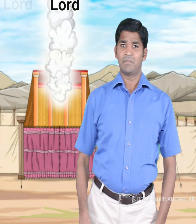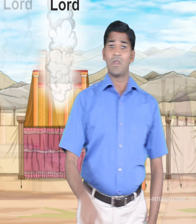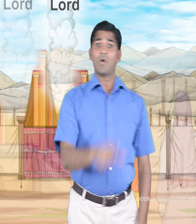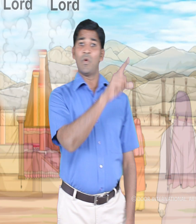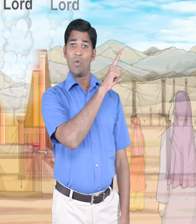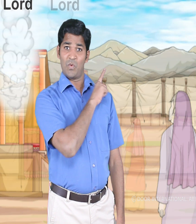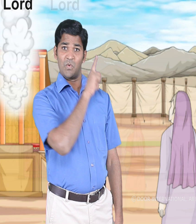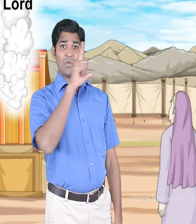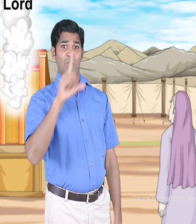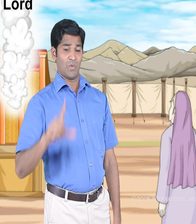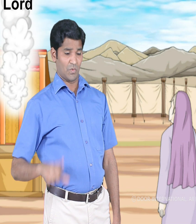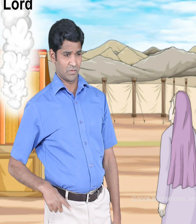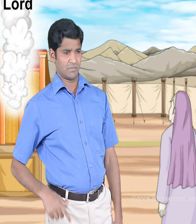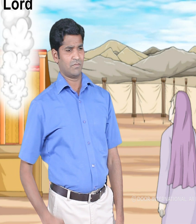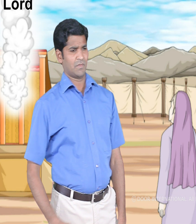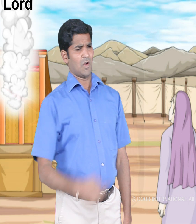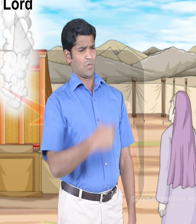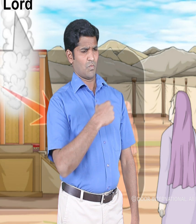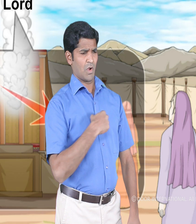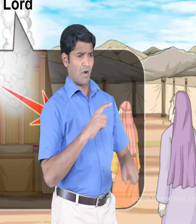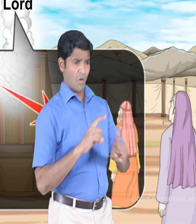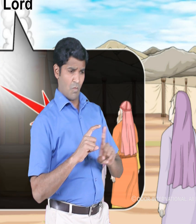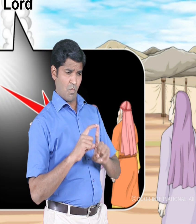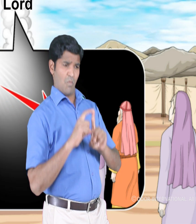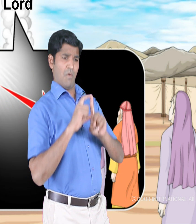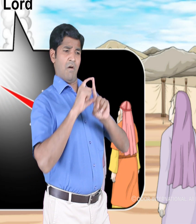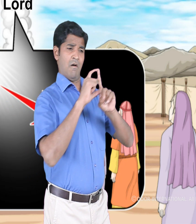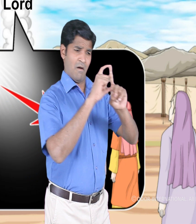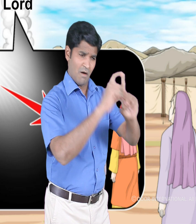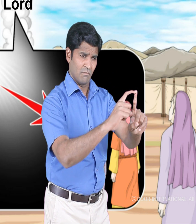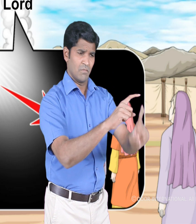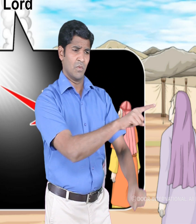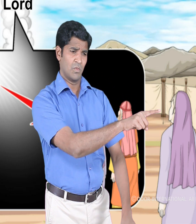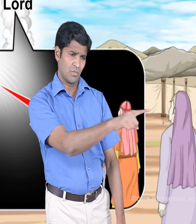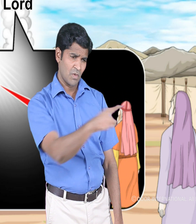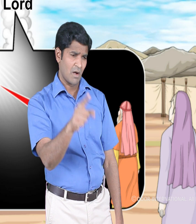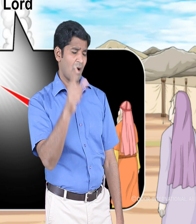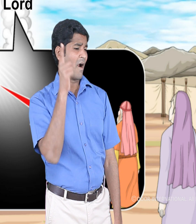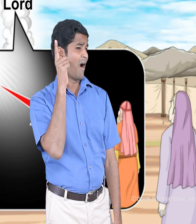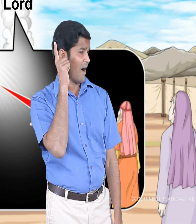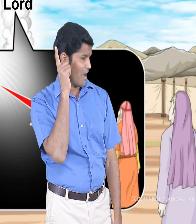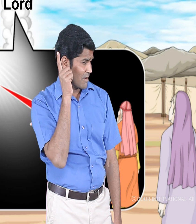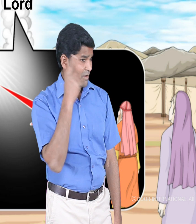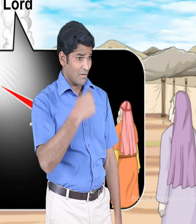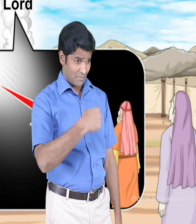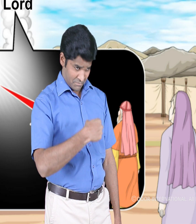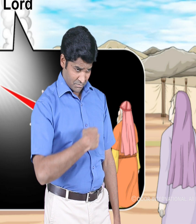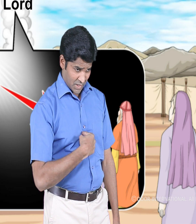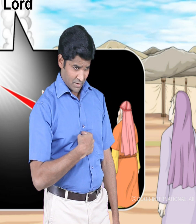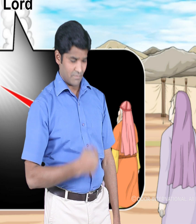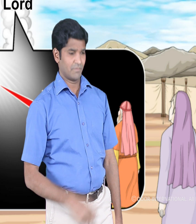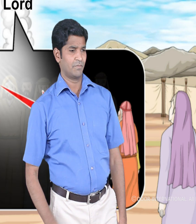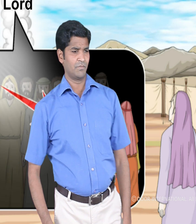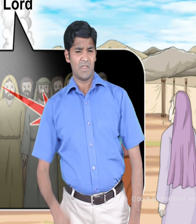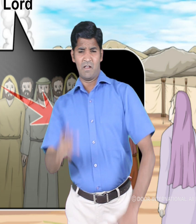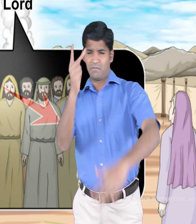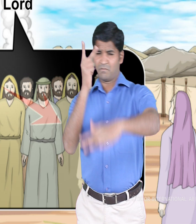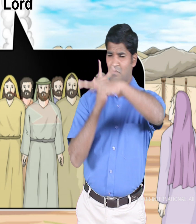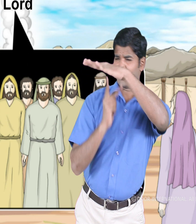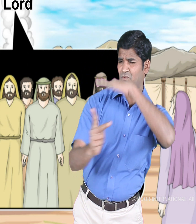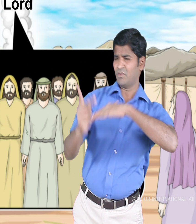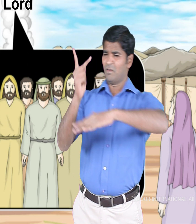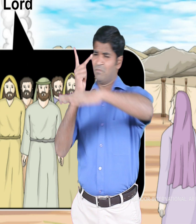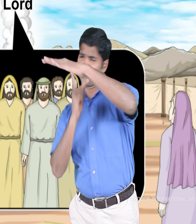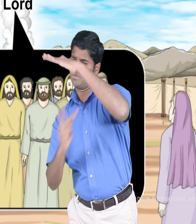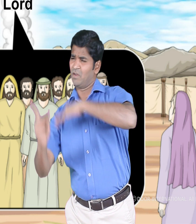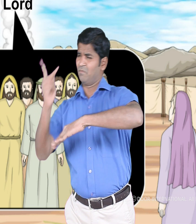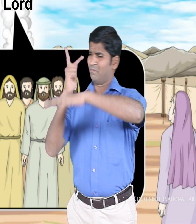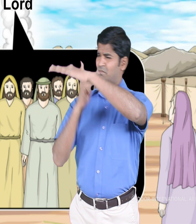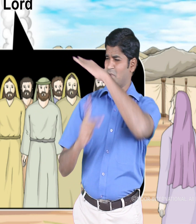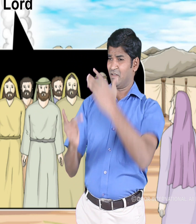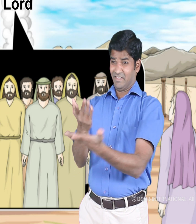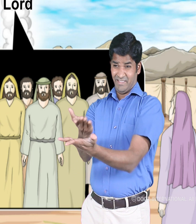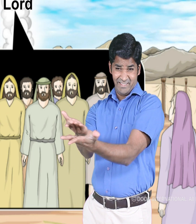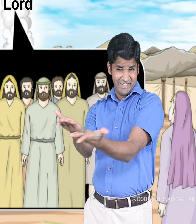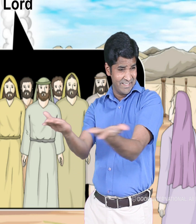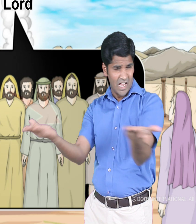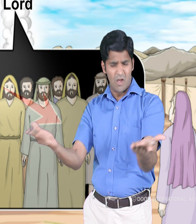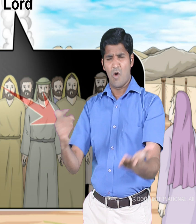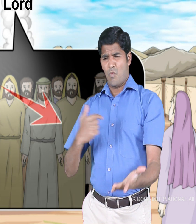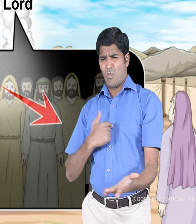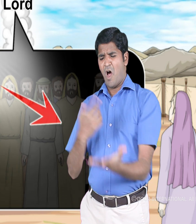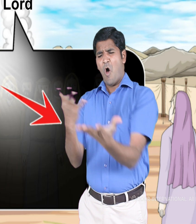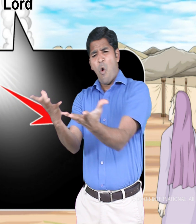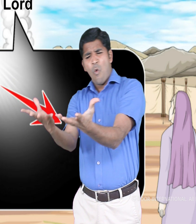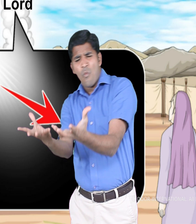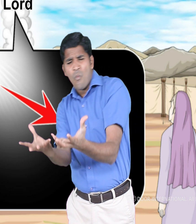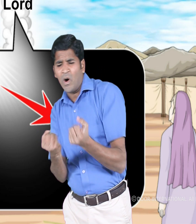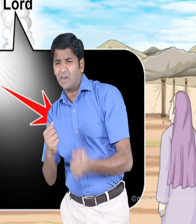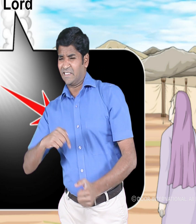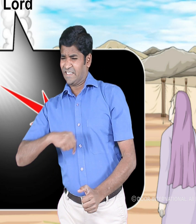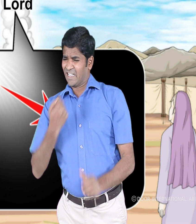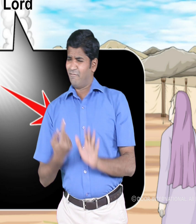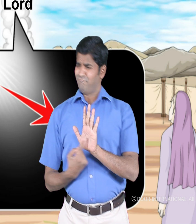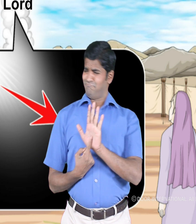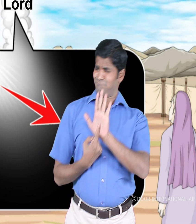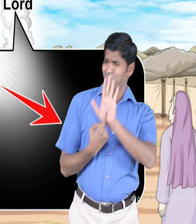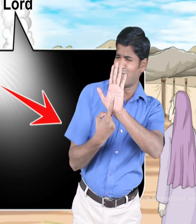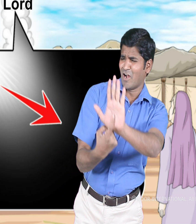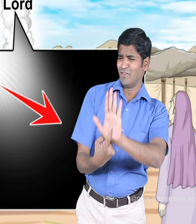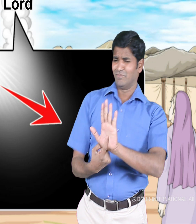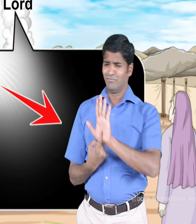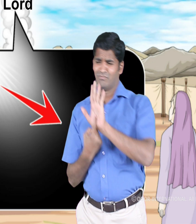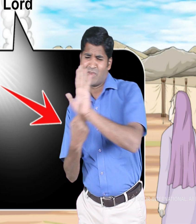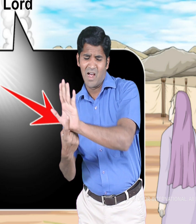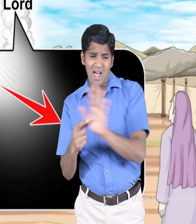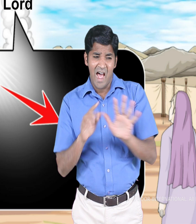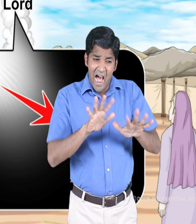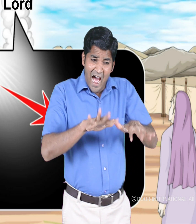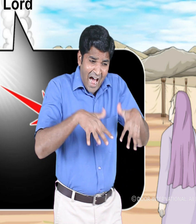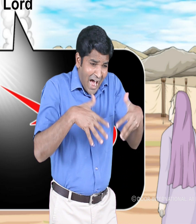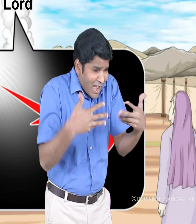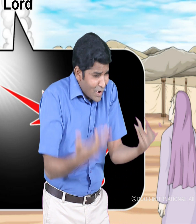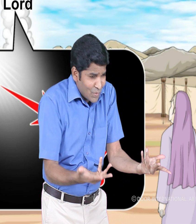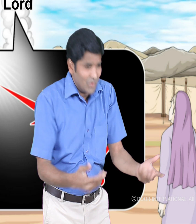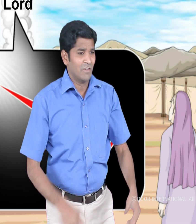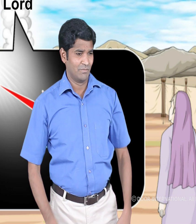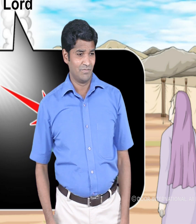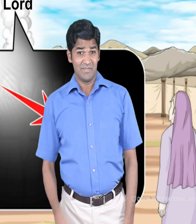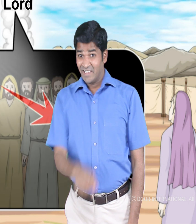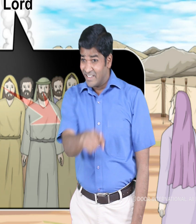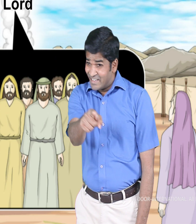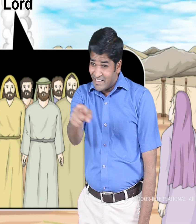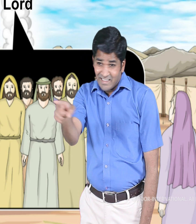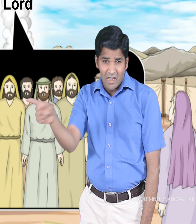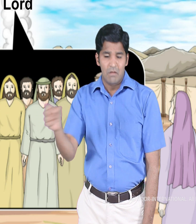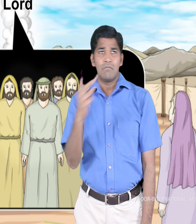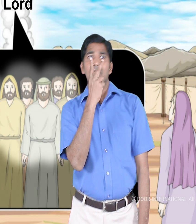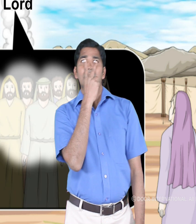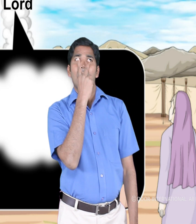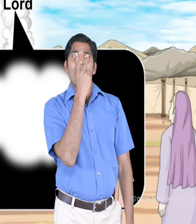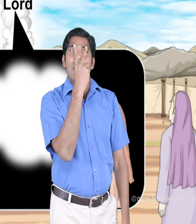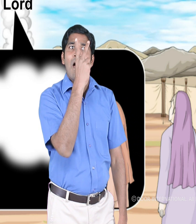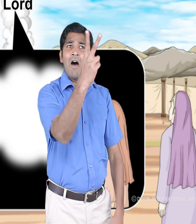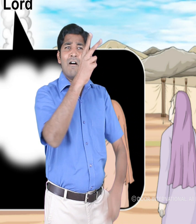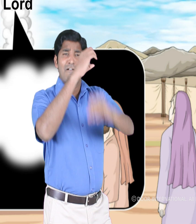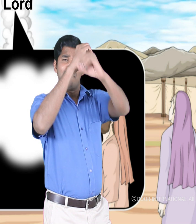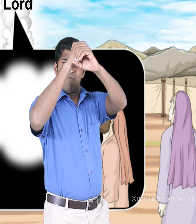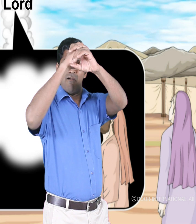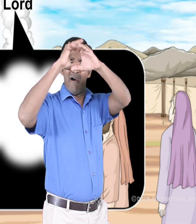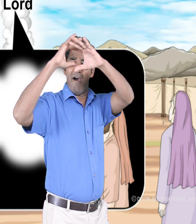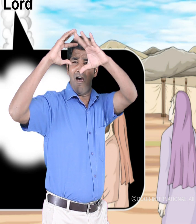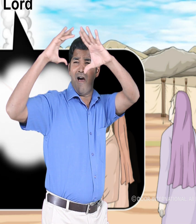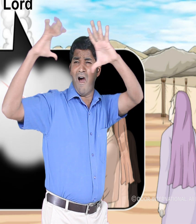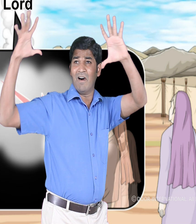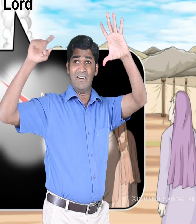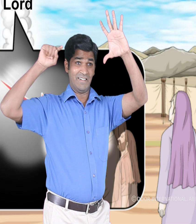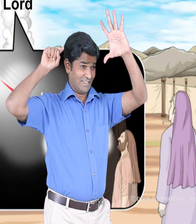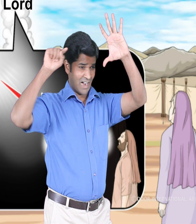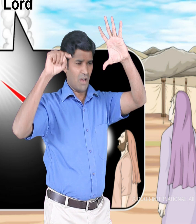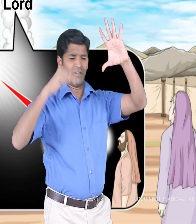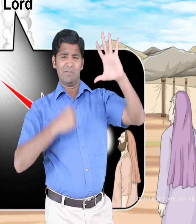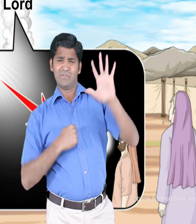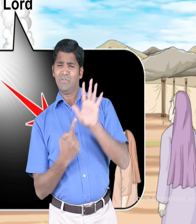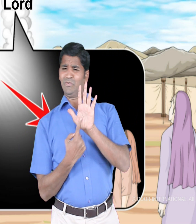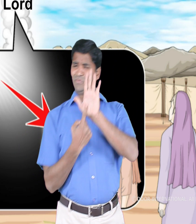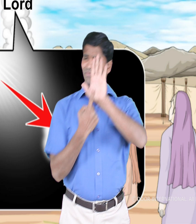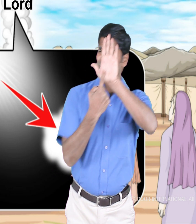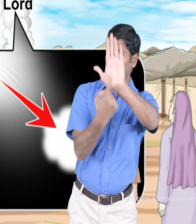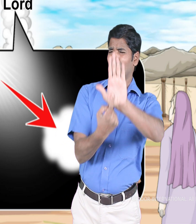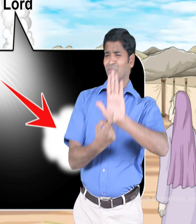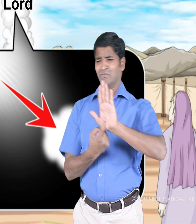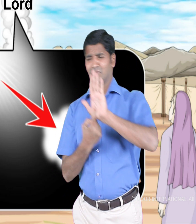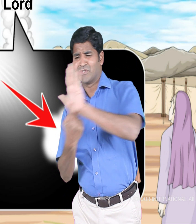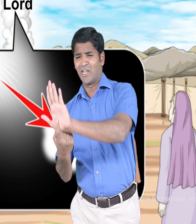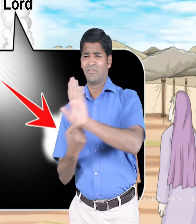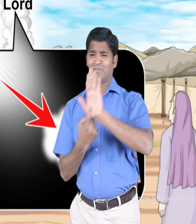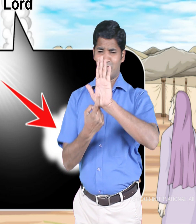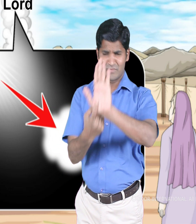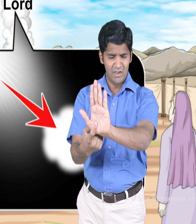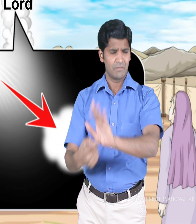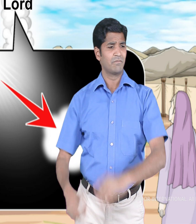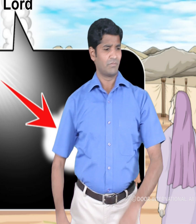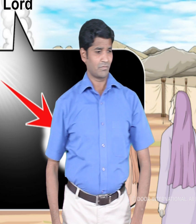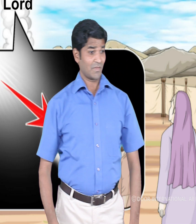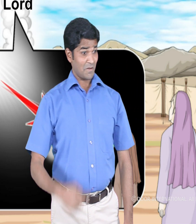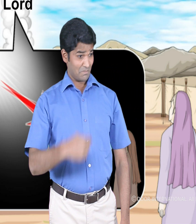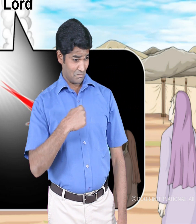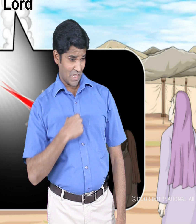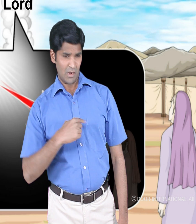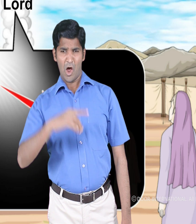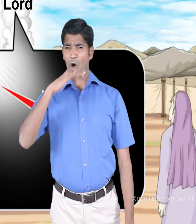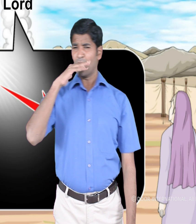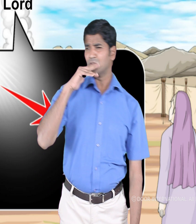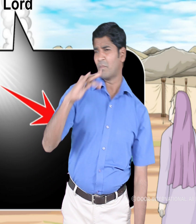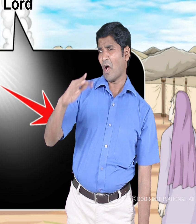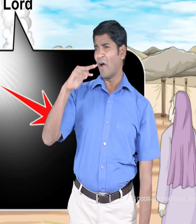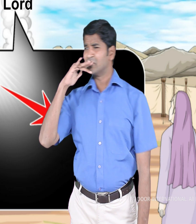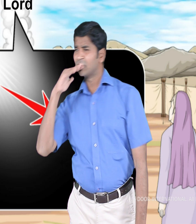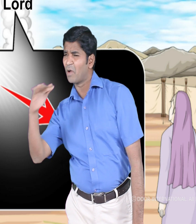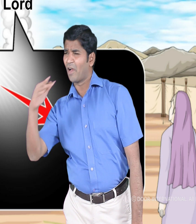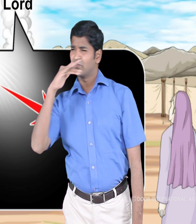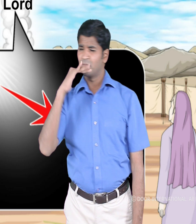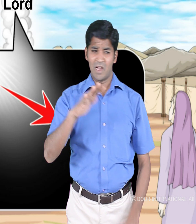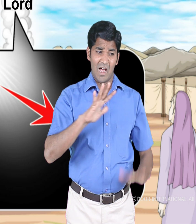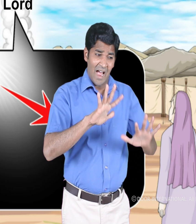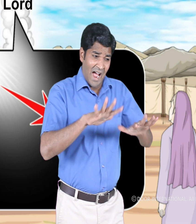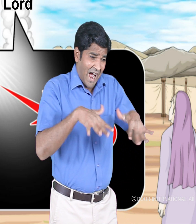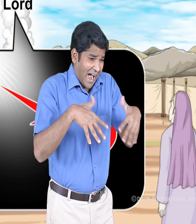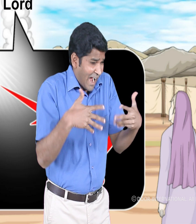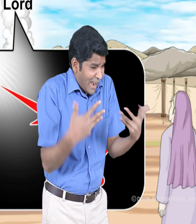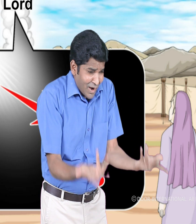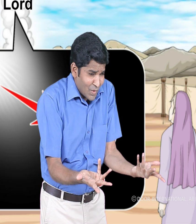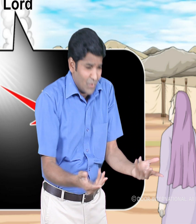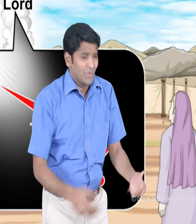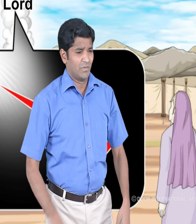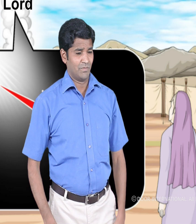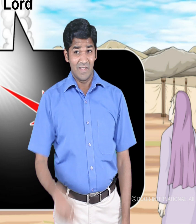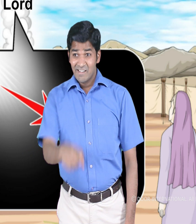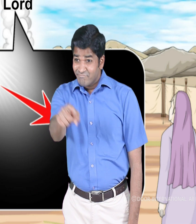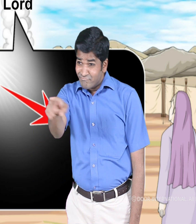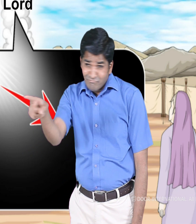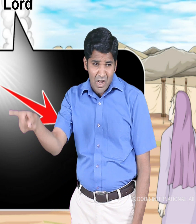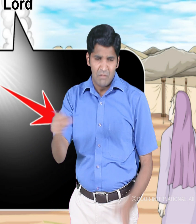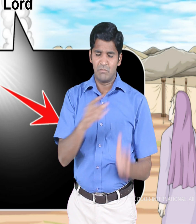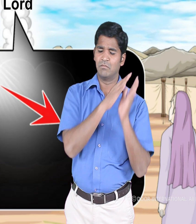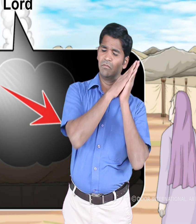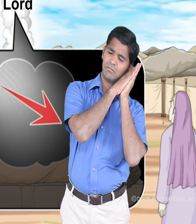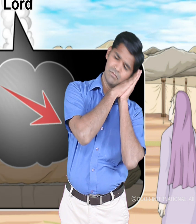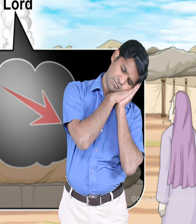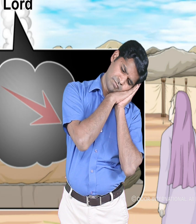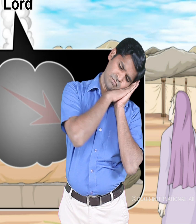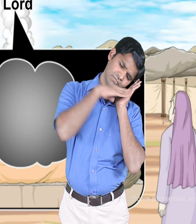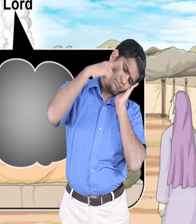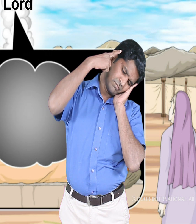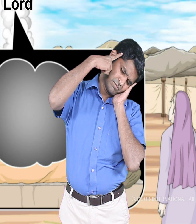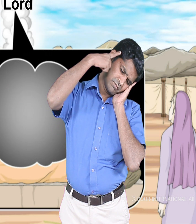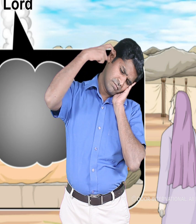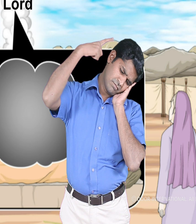When both of them had stepped forward, He said, “Hear now My words: If there is a prophet among you, I, the LORD, will reveal Myself to him in a vision;